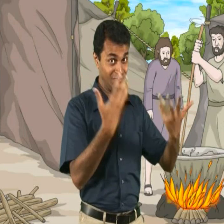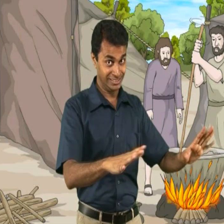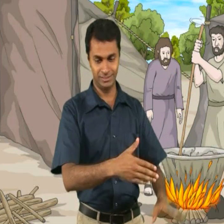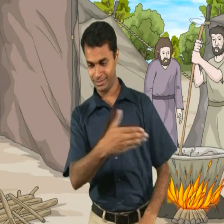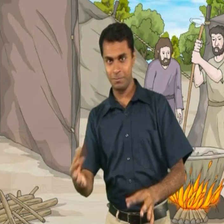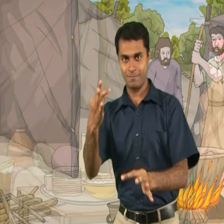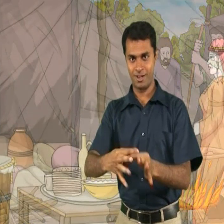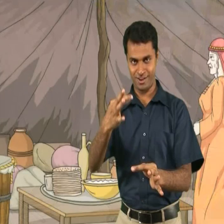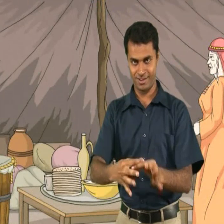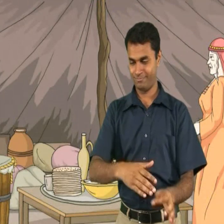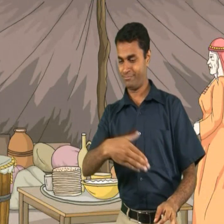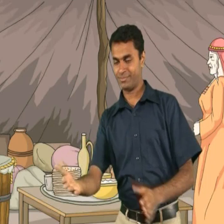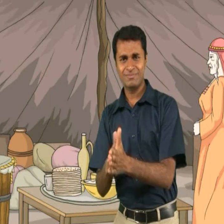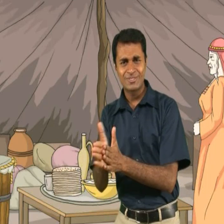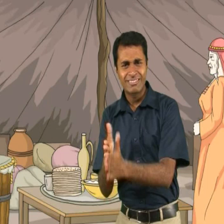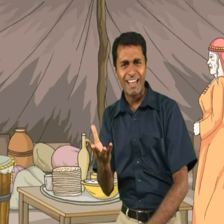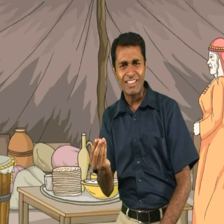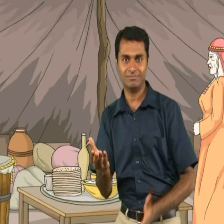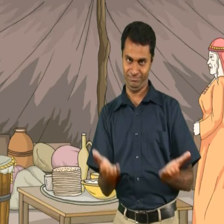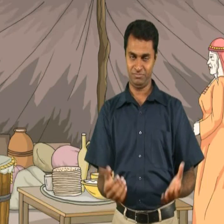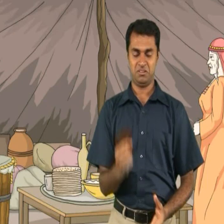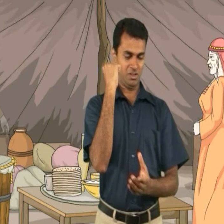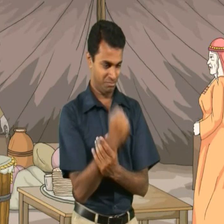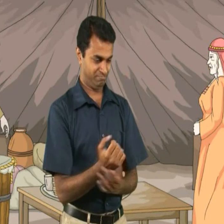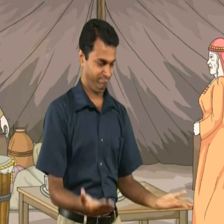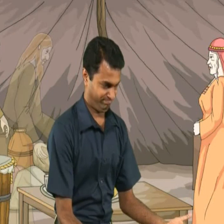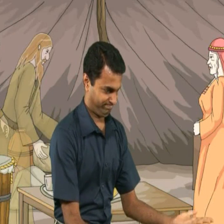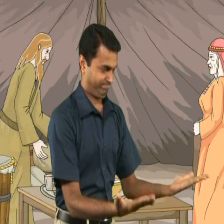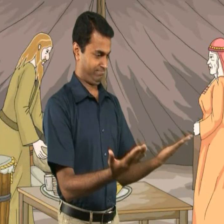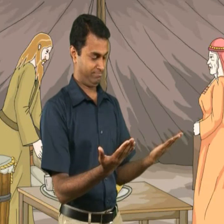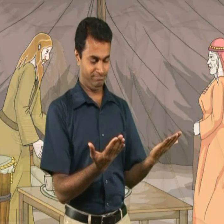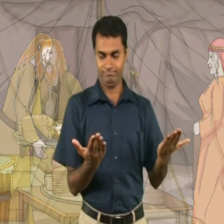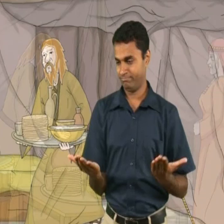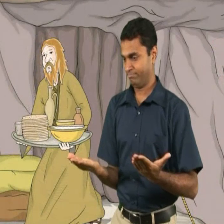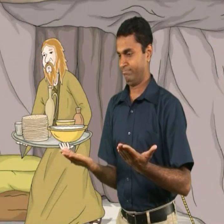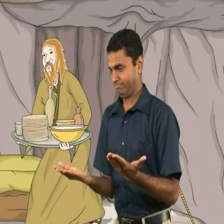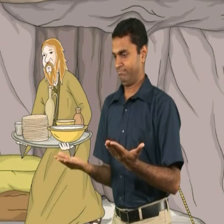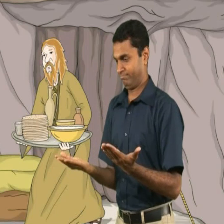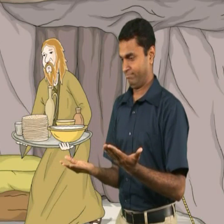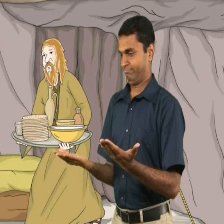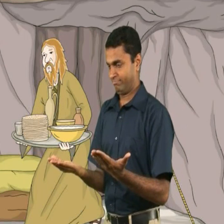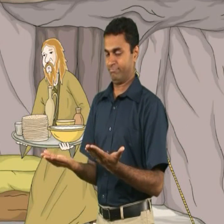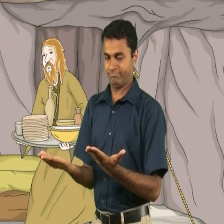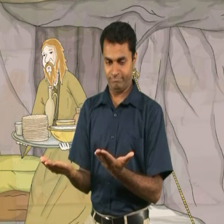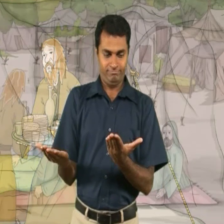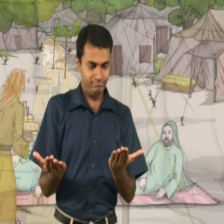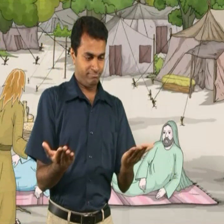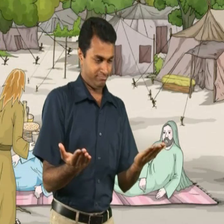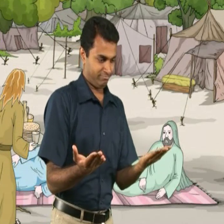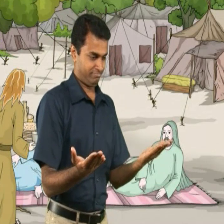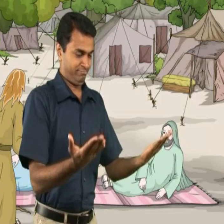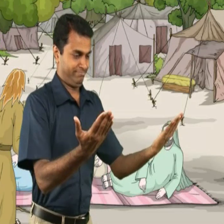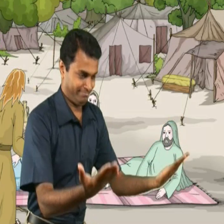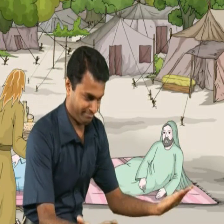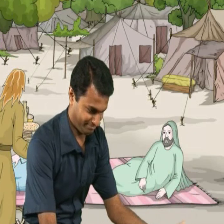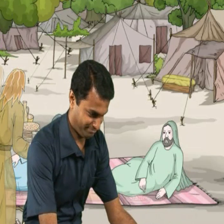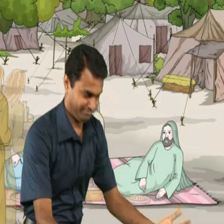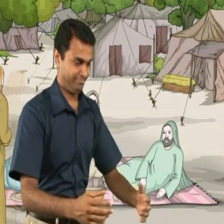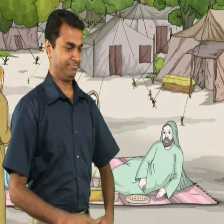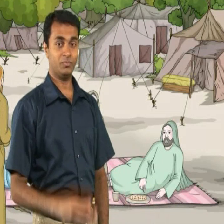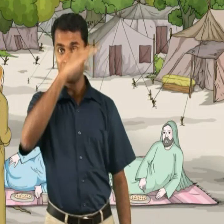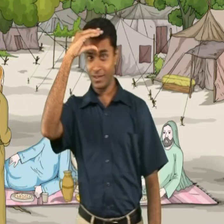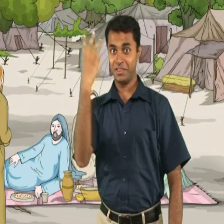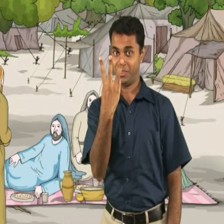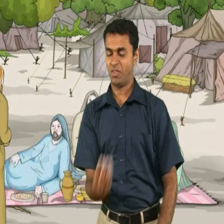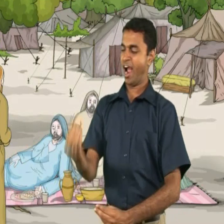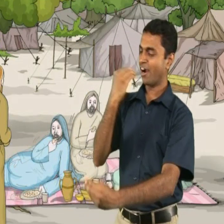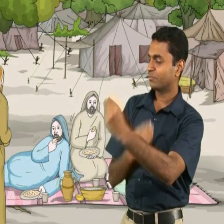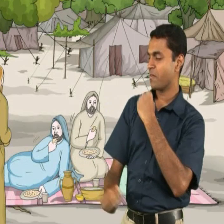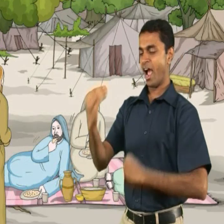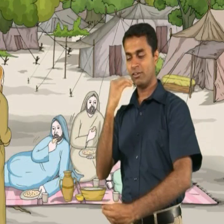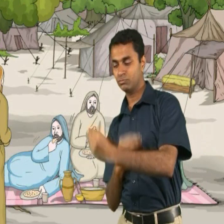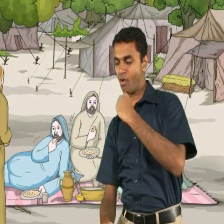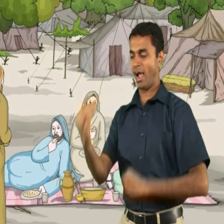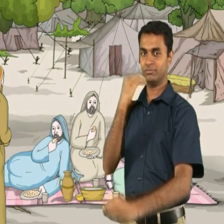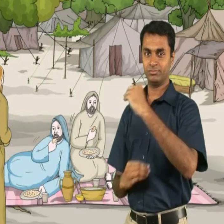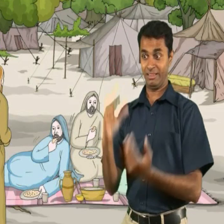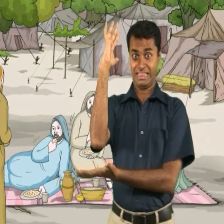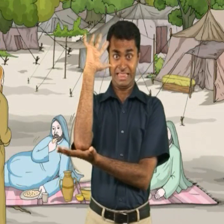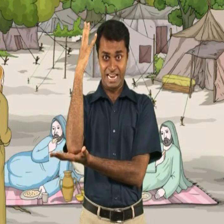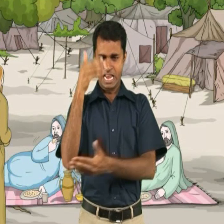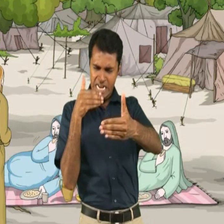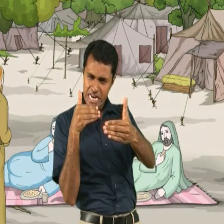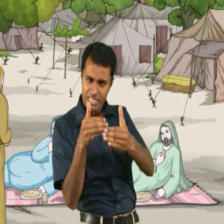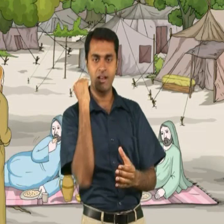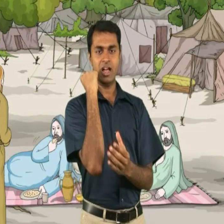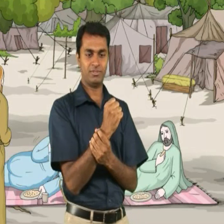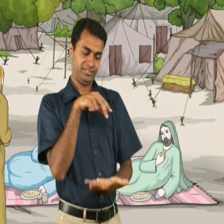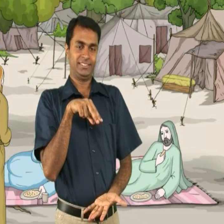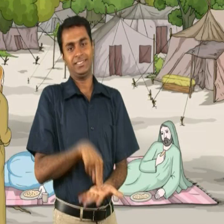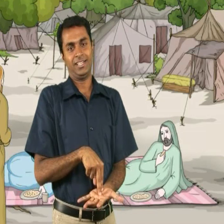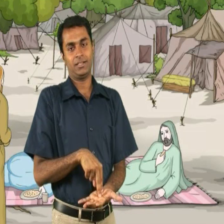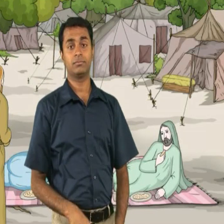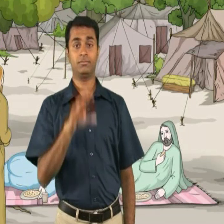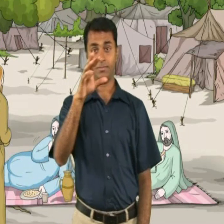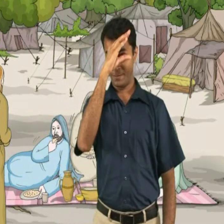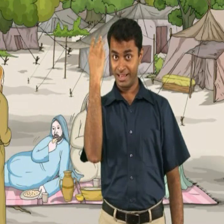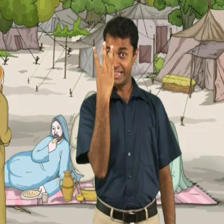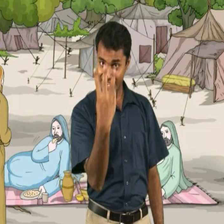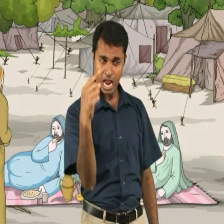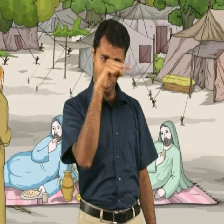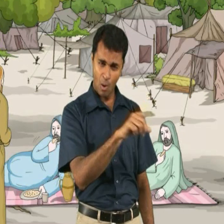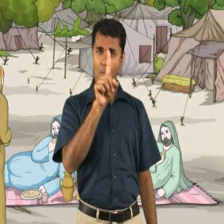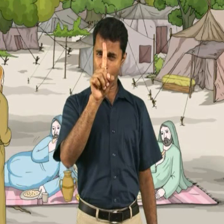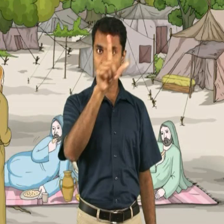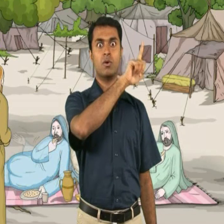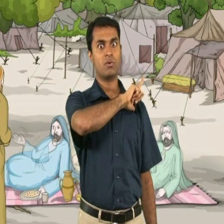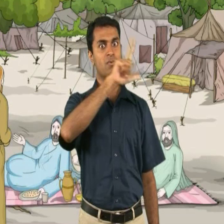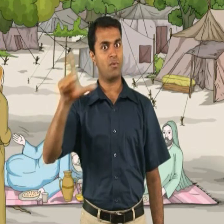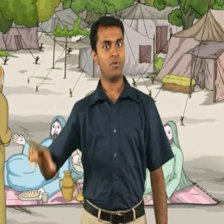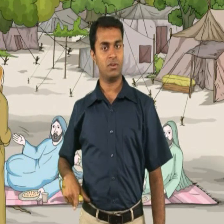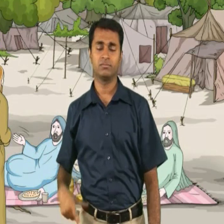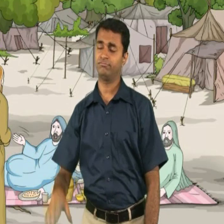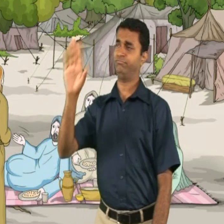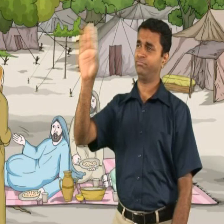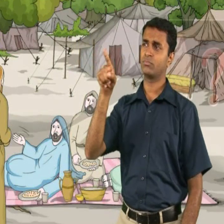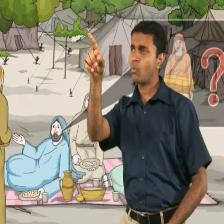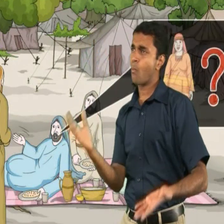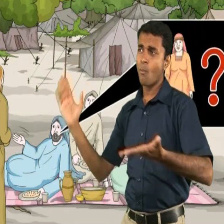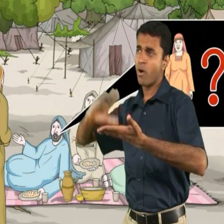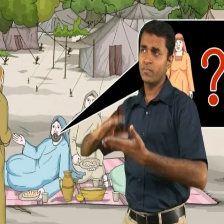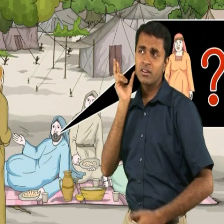Then Abraham brought curds and milk and the calf that had been prepared, and he set them before the men and stood by them under the tree as they ate.